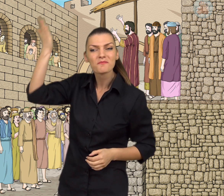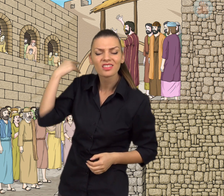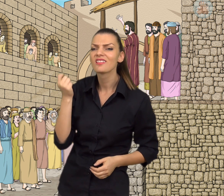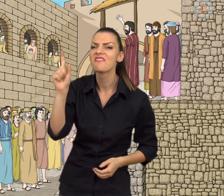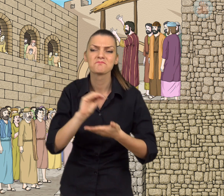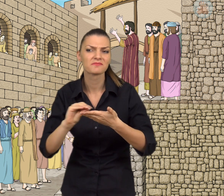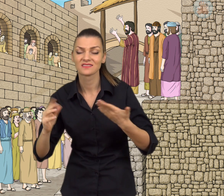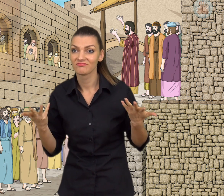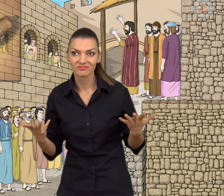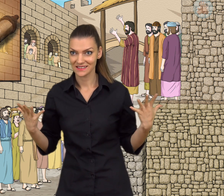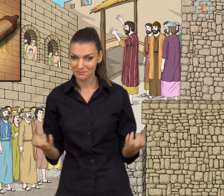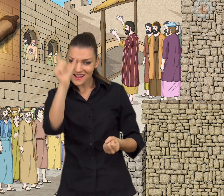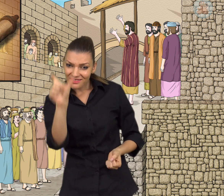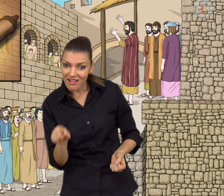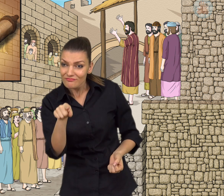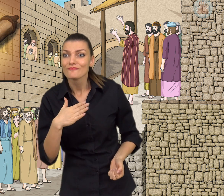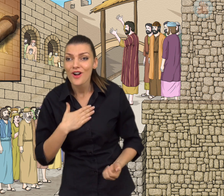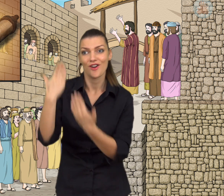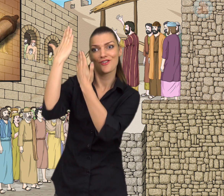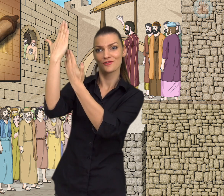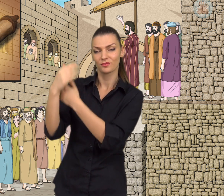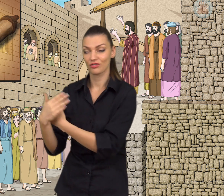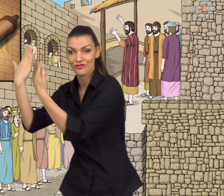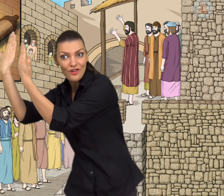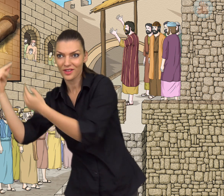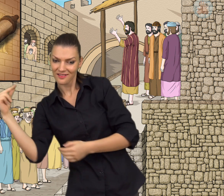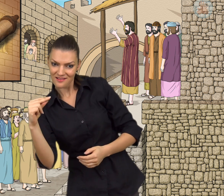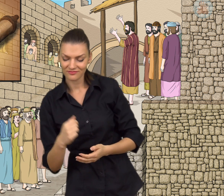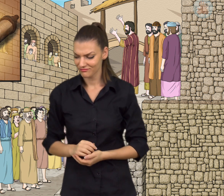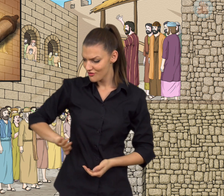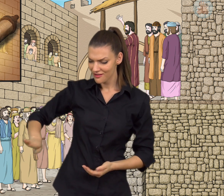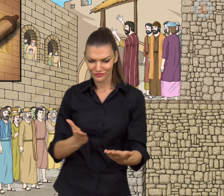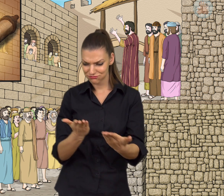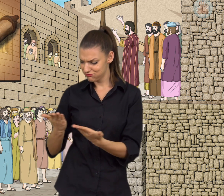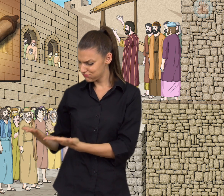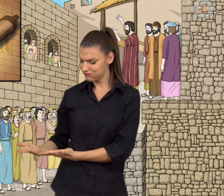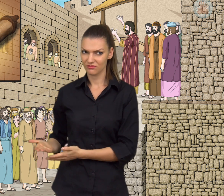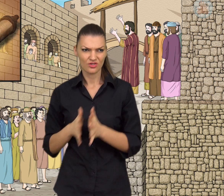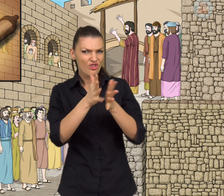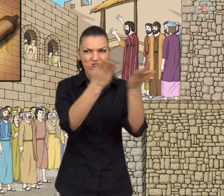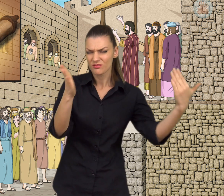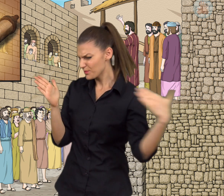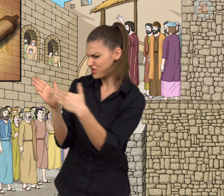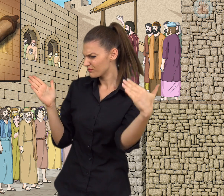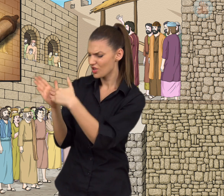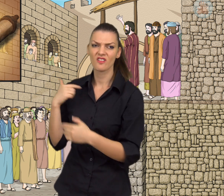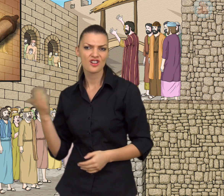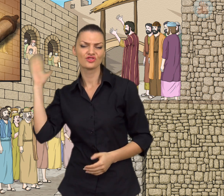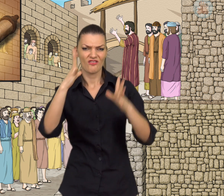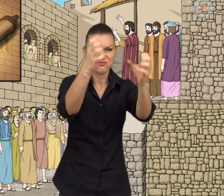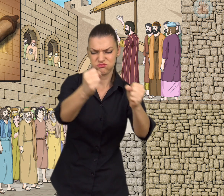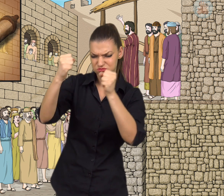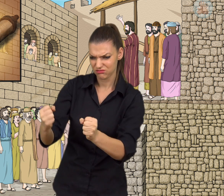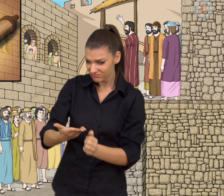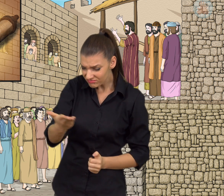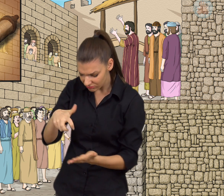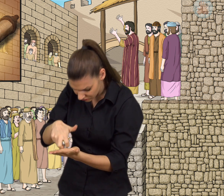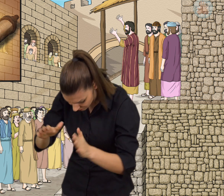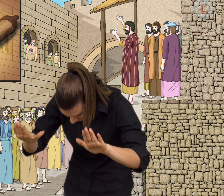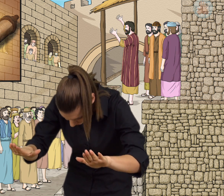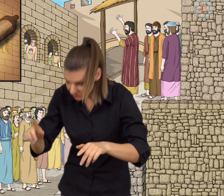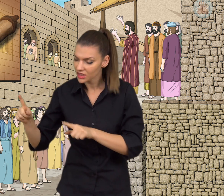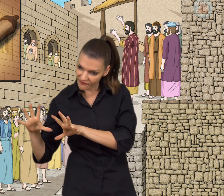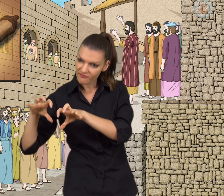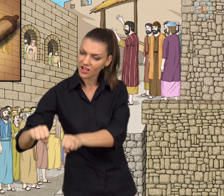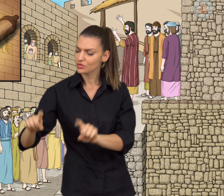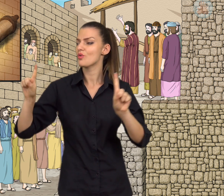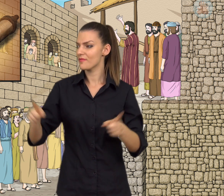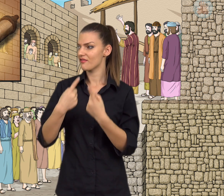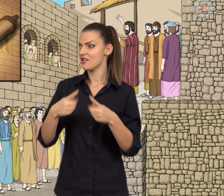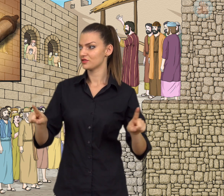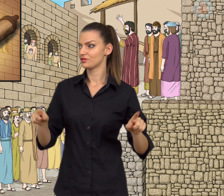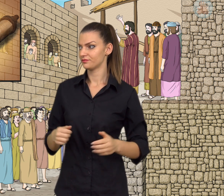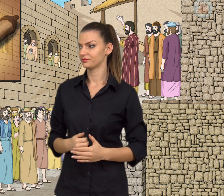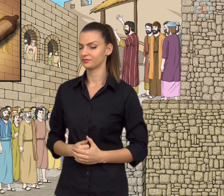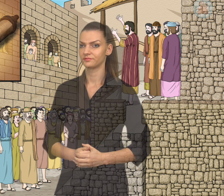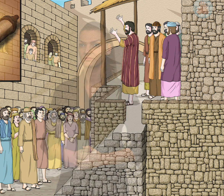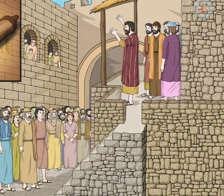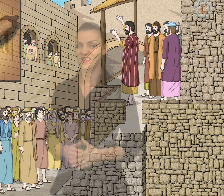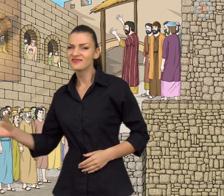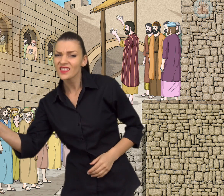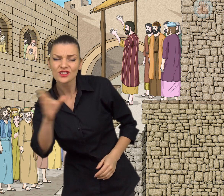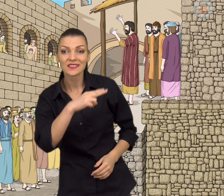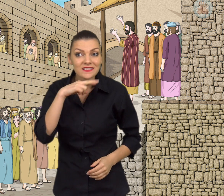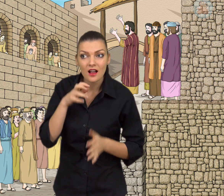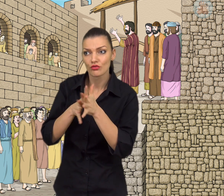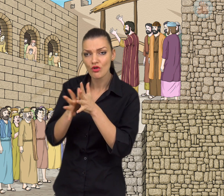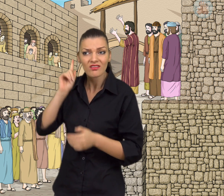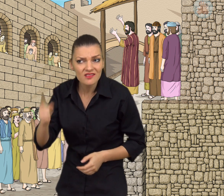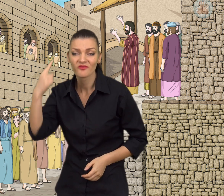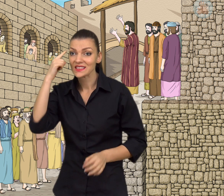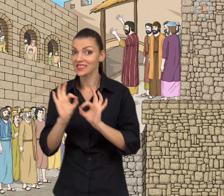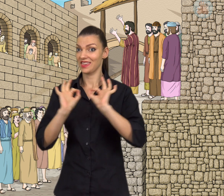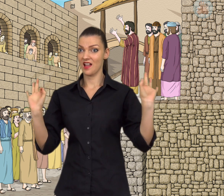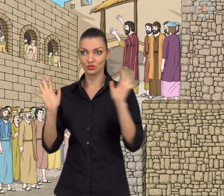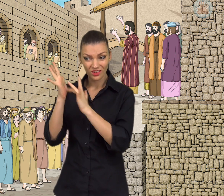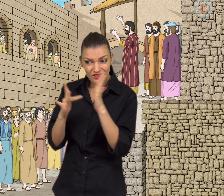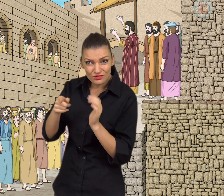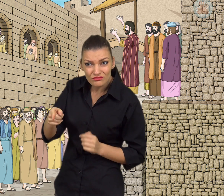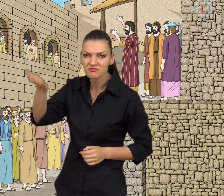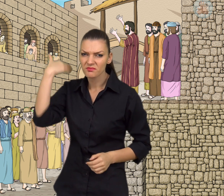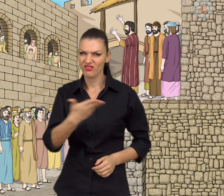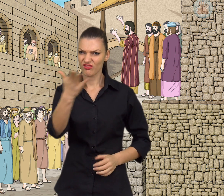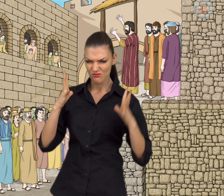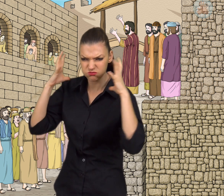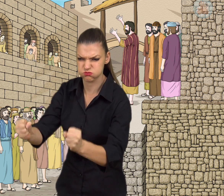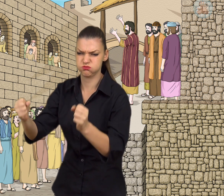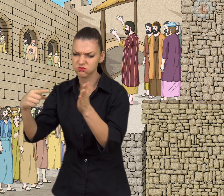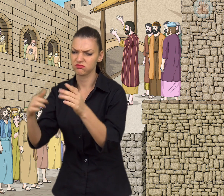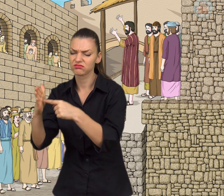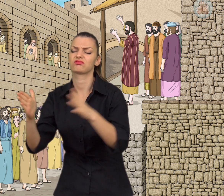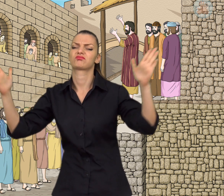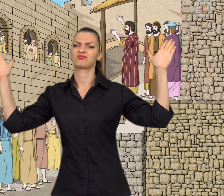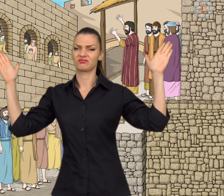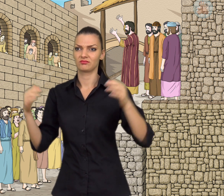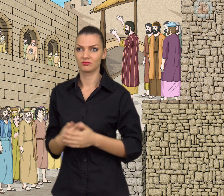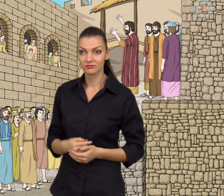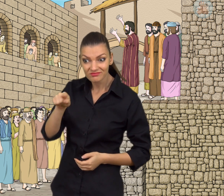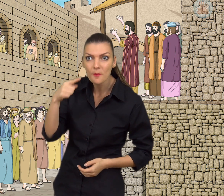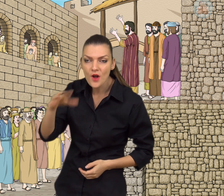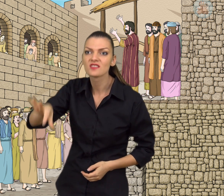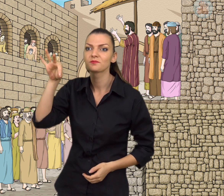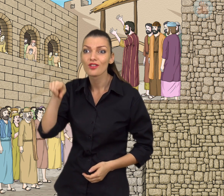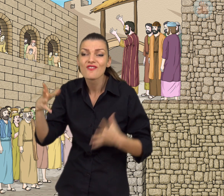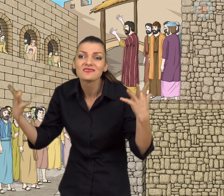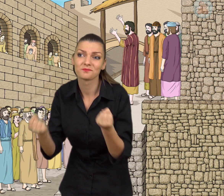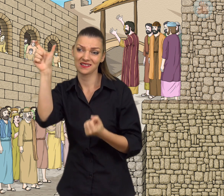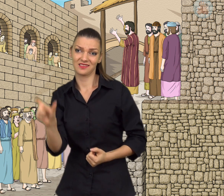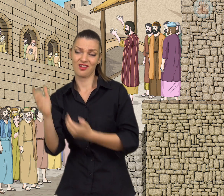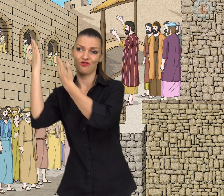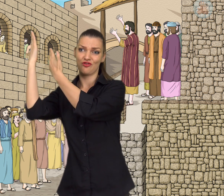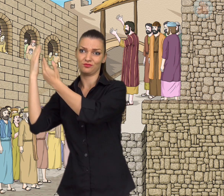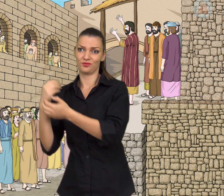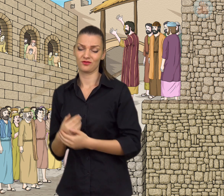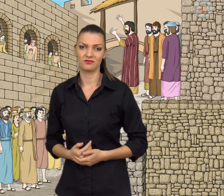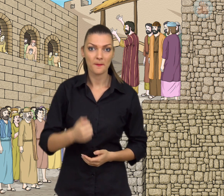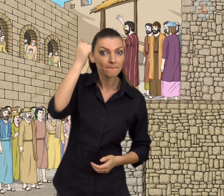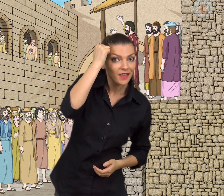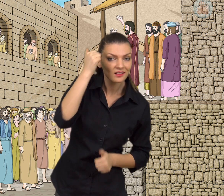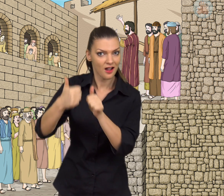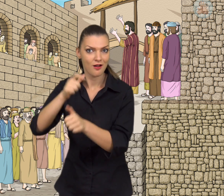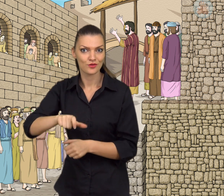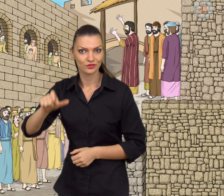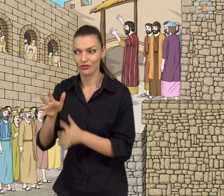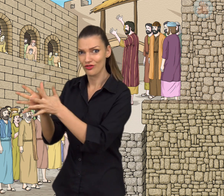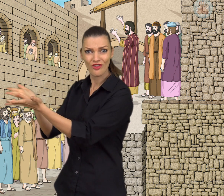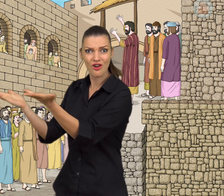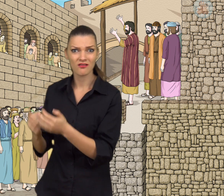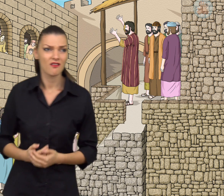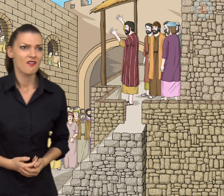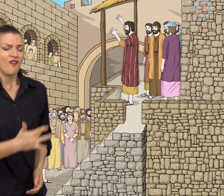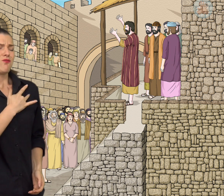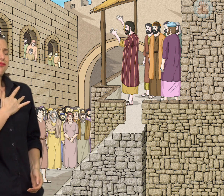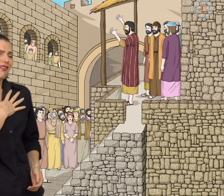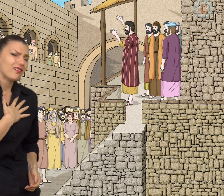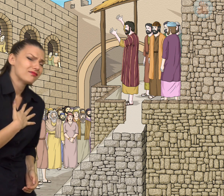For David did not ascend into heaven, but he himself says: ‘The Lord said to my Lord, “Sit at My right hand until I make Your enemies a footstool for Your feet.”’ Therefore let all Israel know with certainty that God has made this Jesus, whom you crucified, both Lord and Christ!”